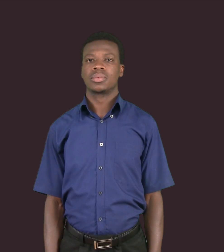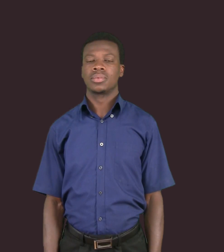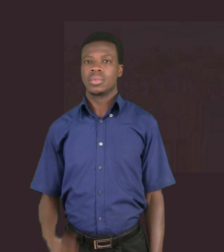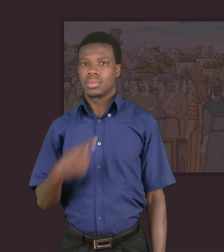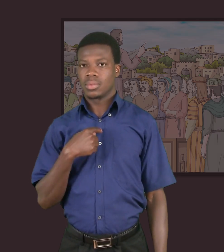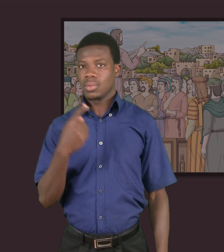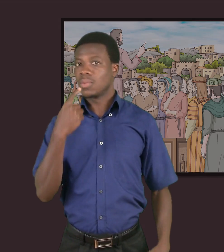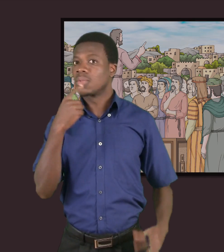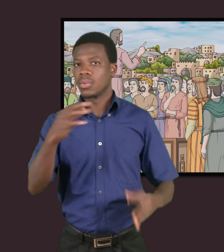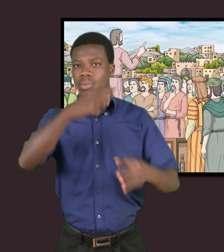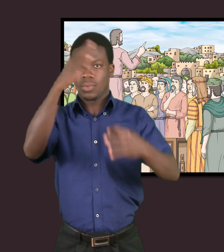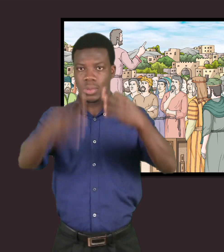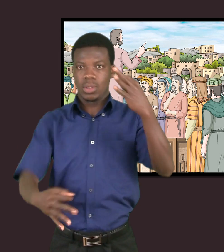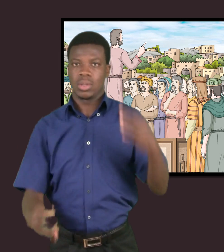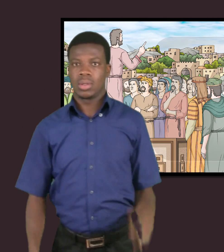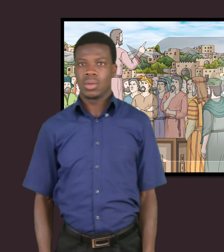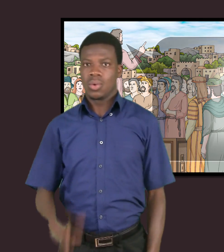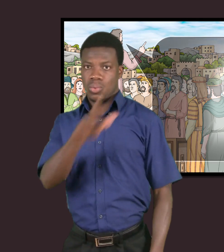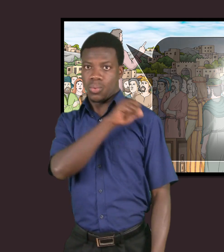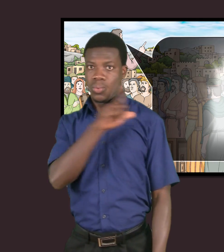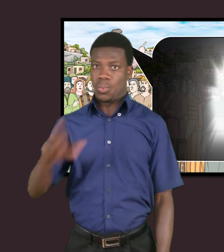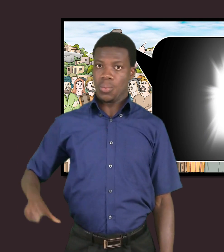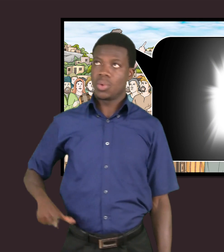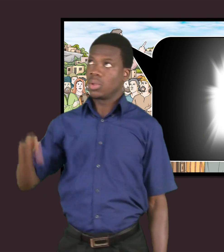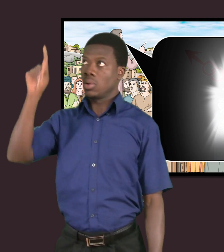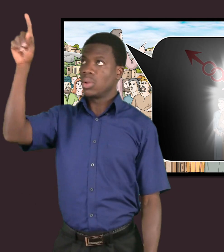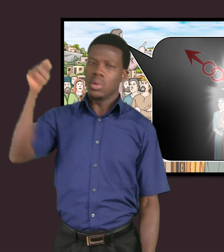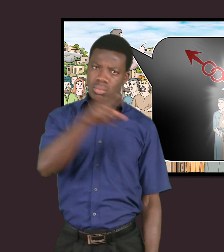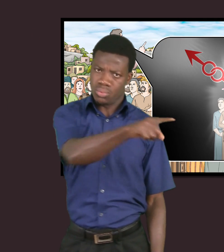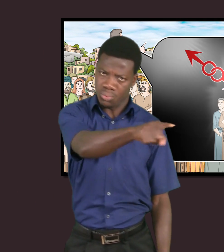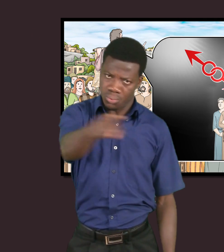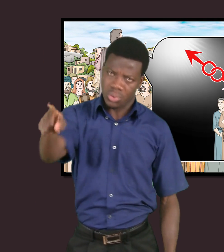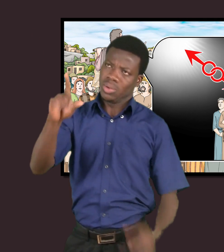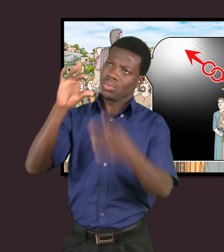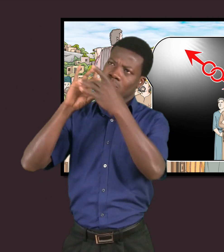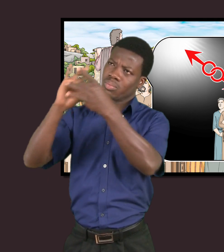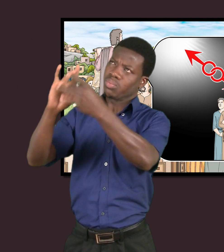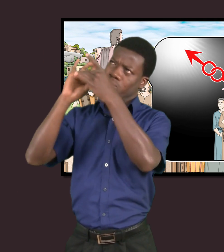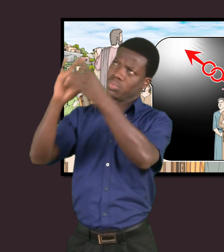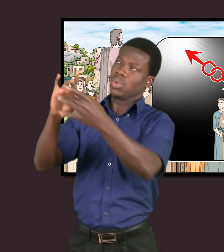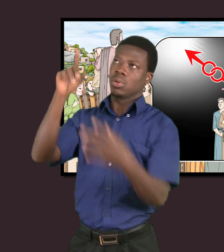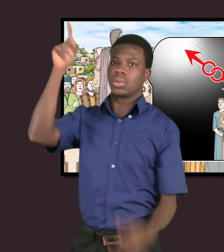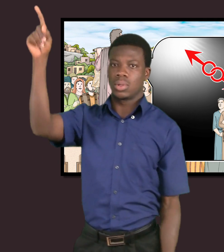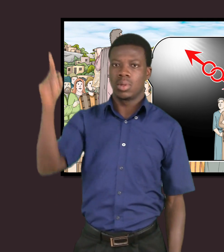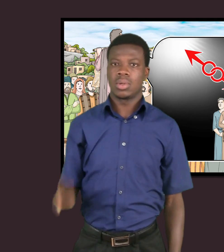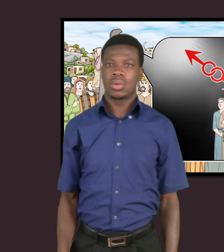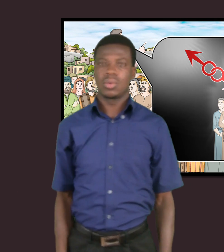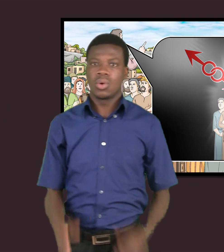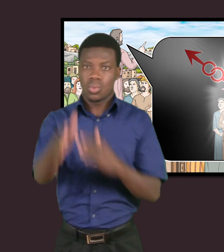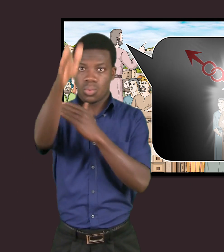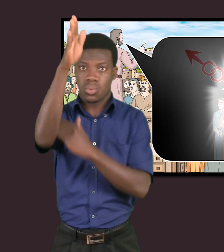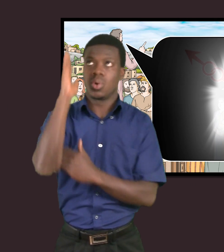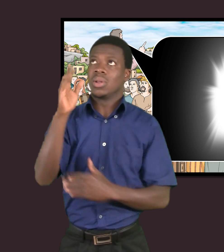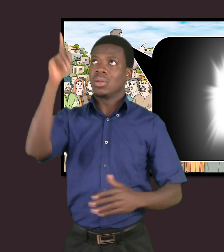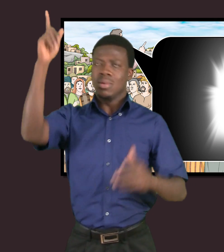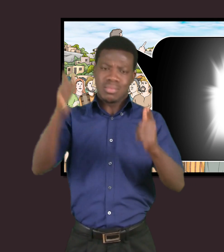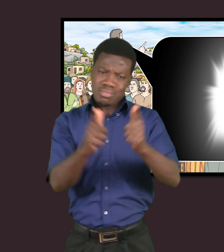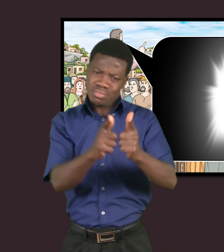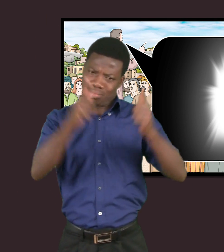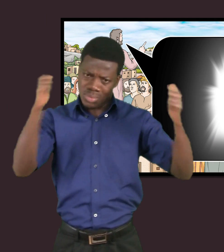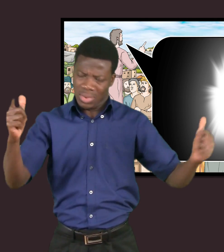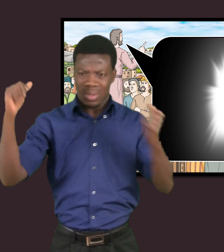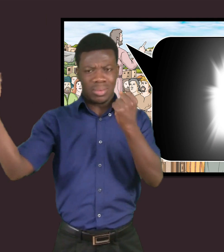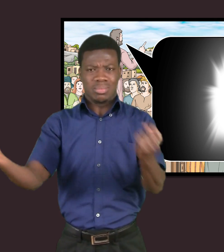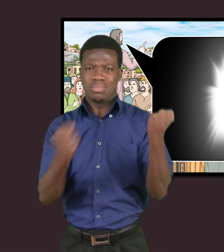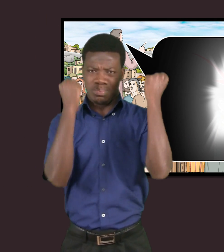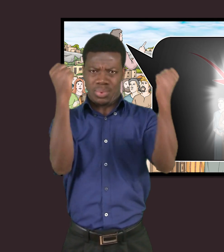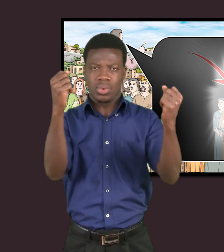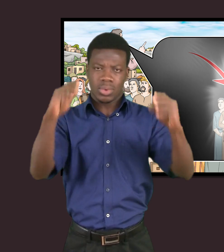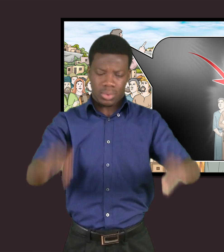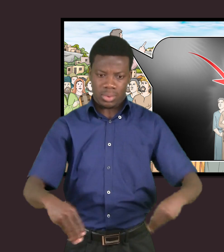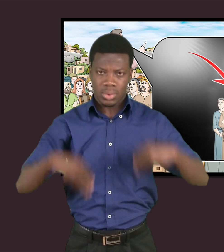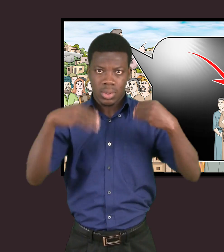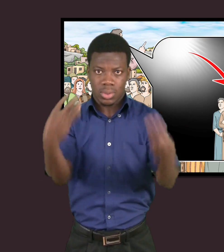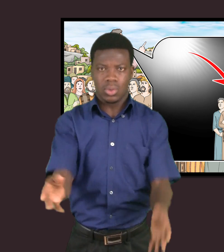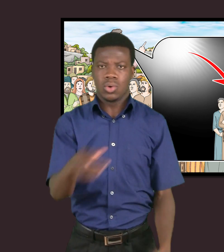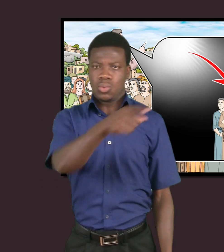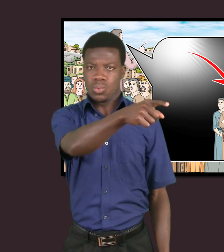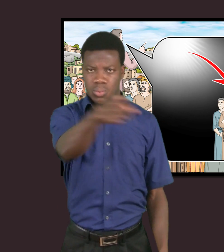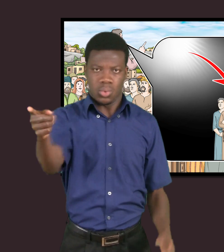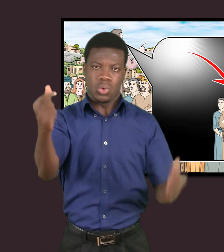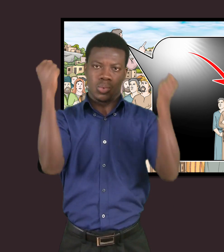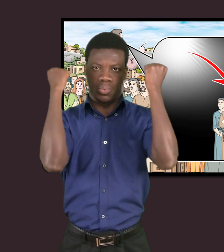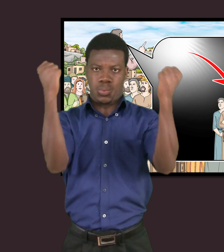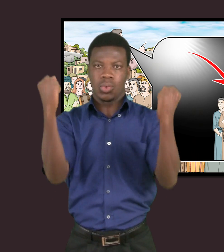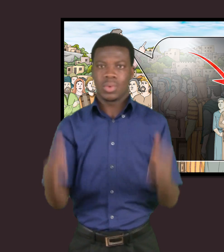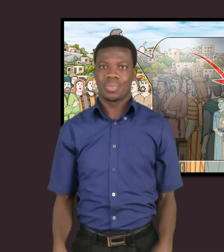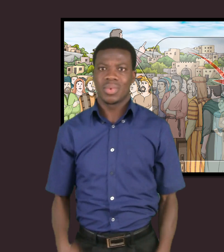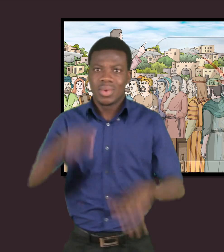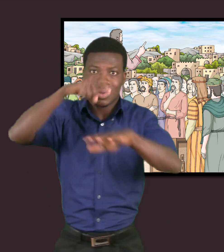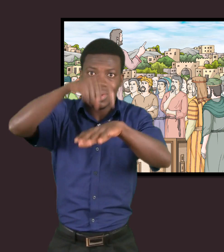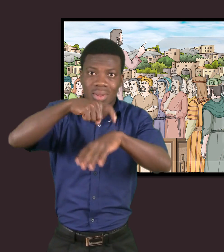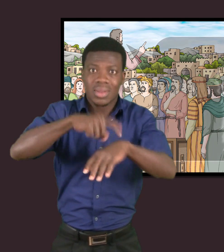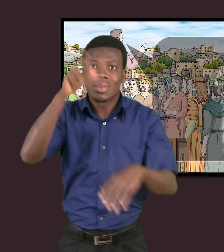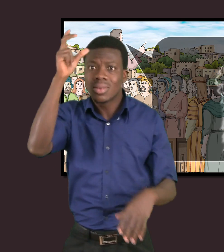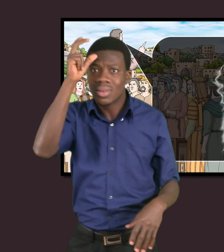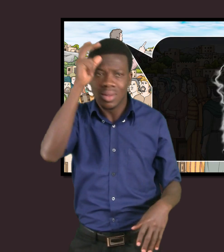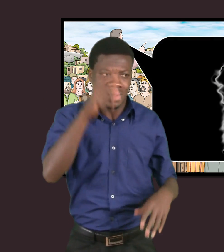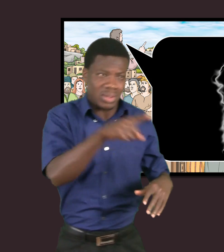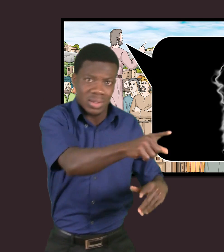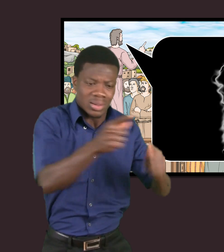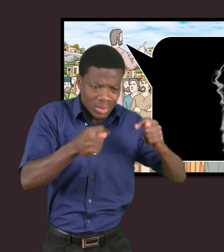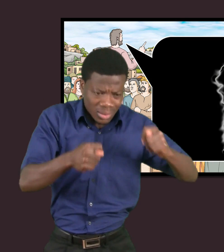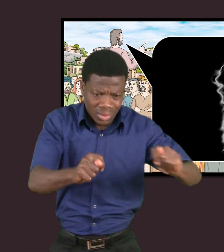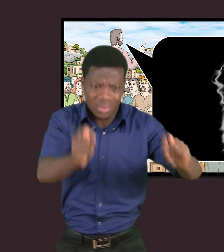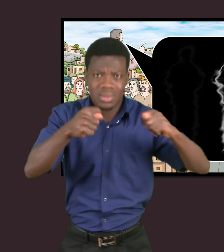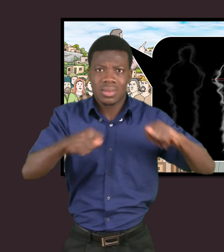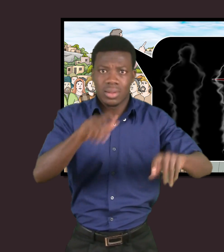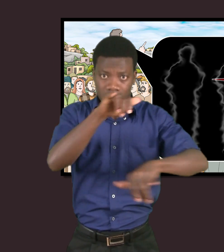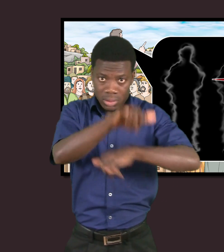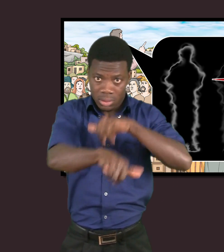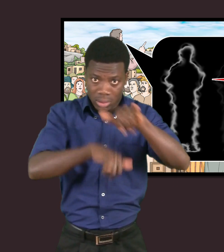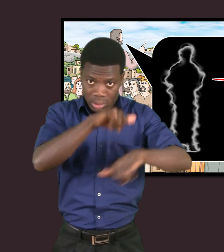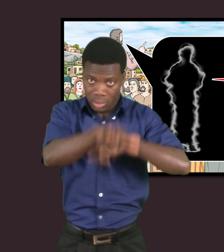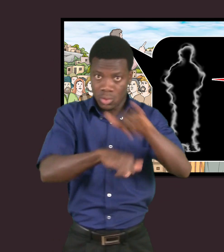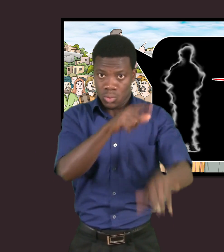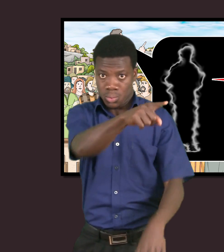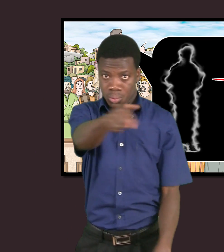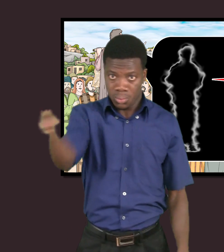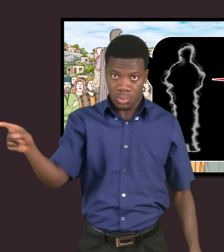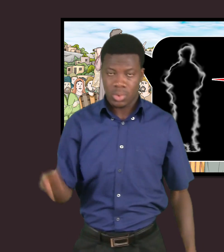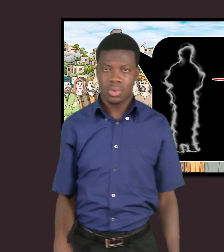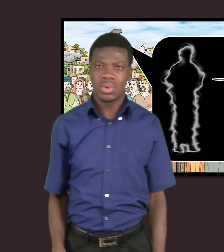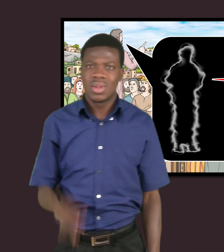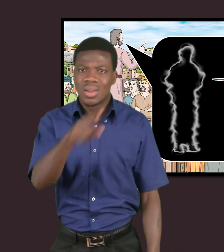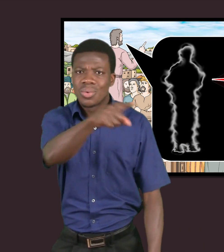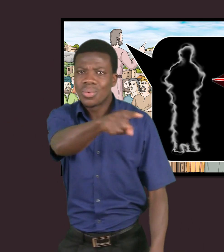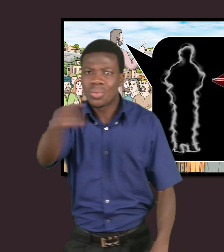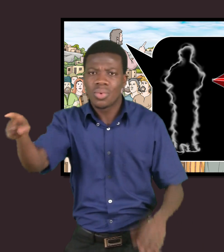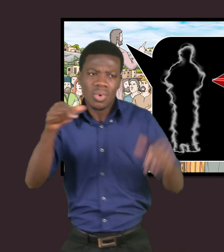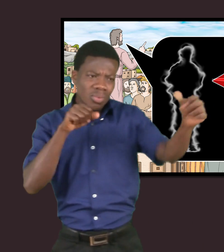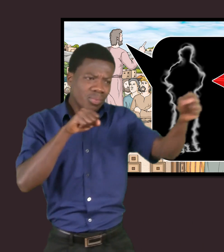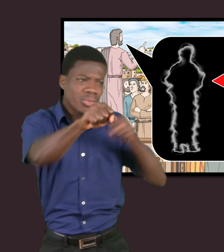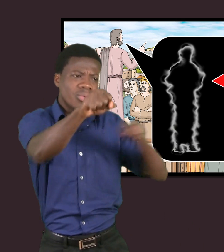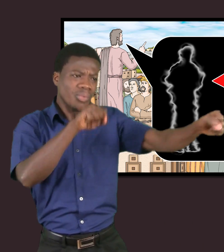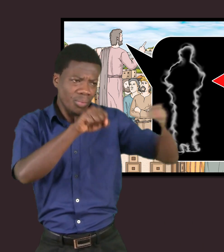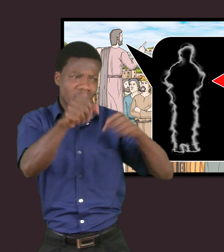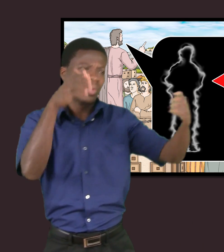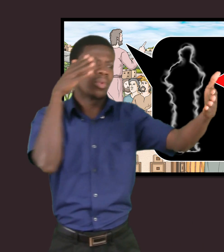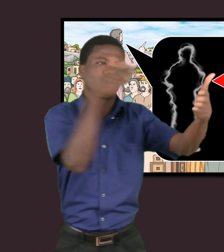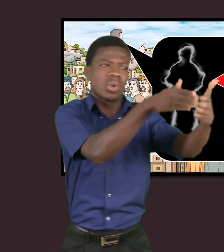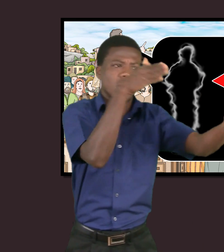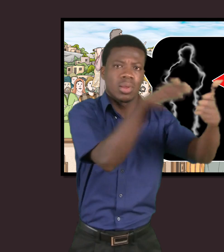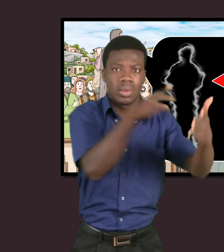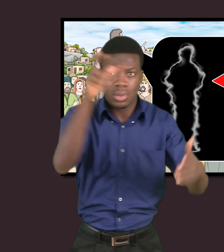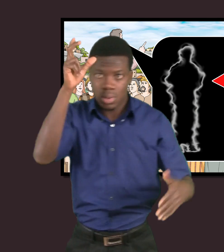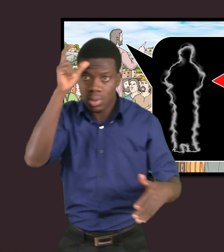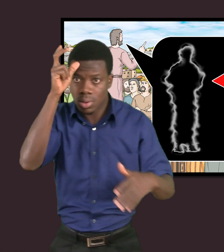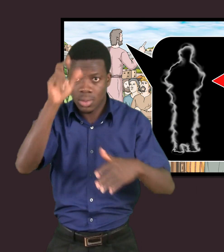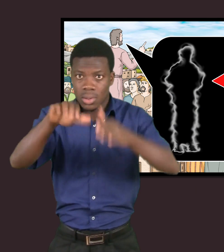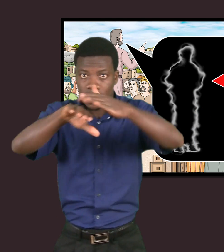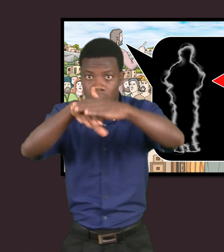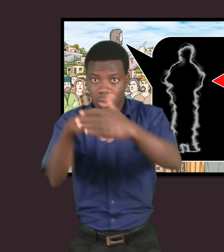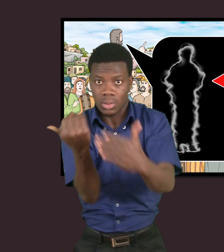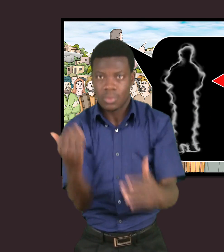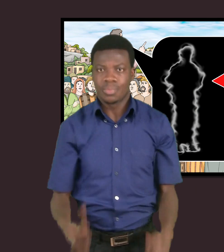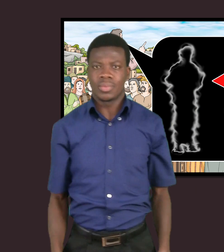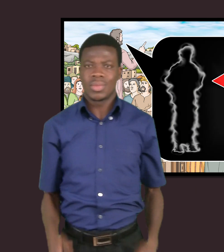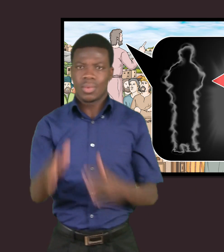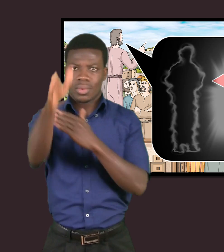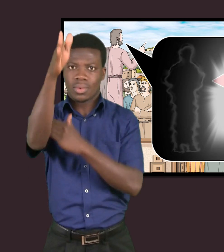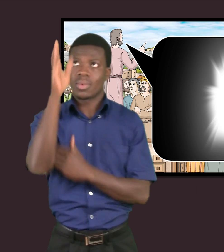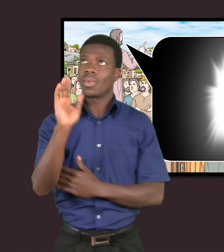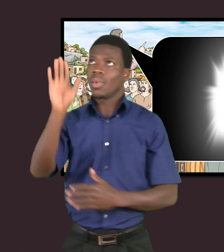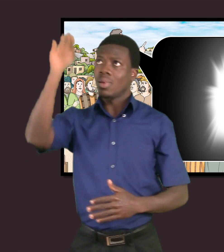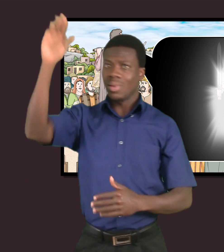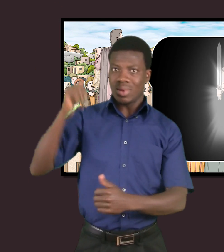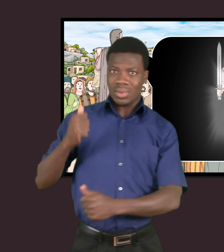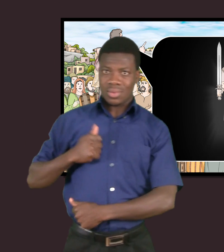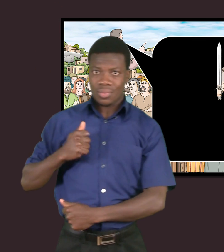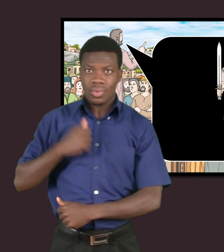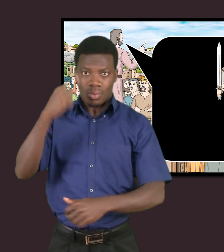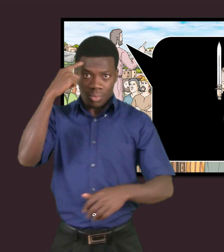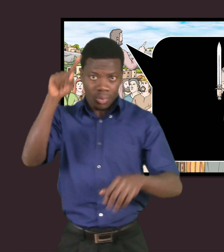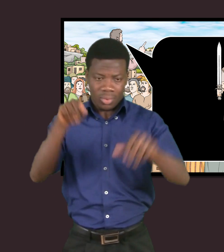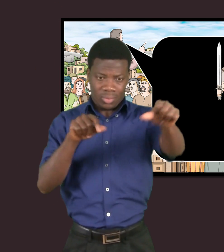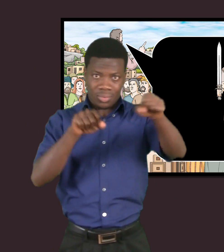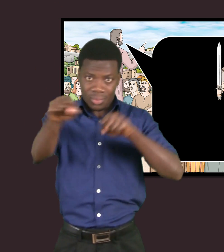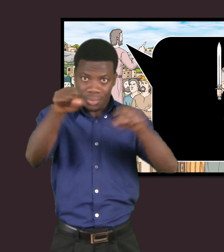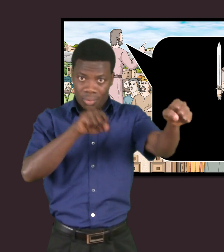Finally, be strong in the Lord and in His mighty power.